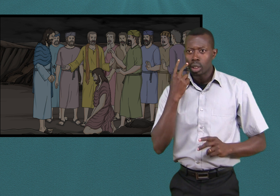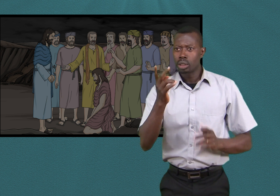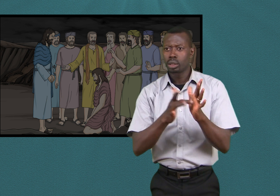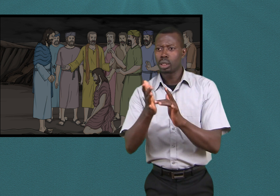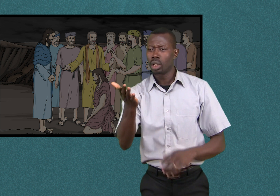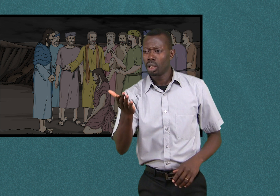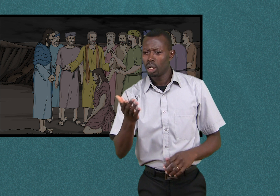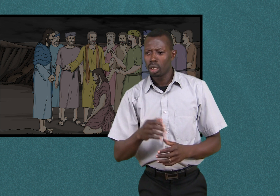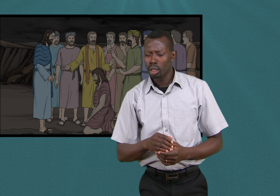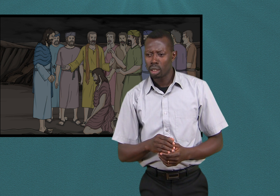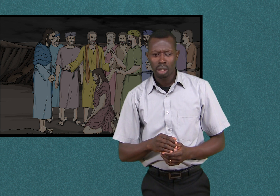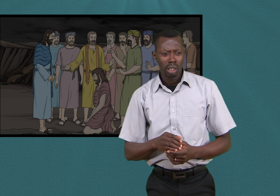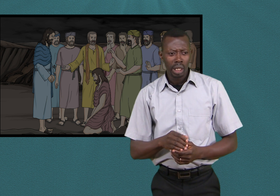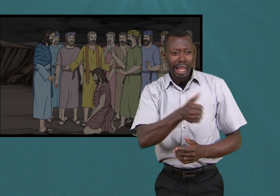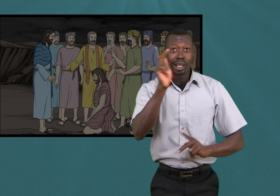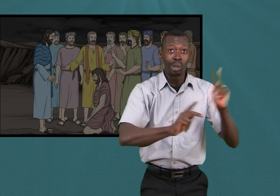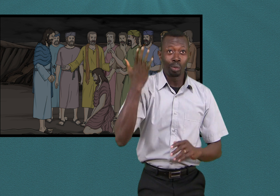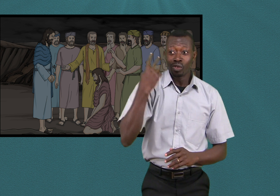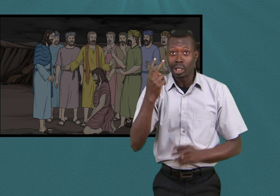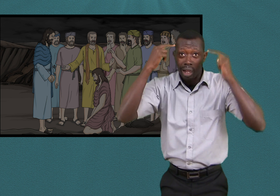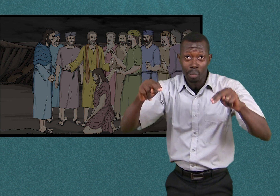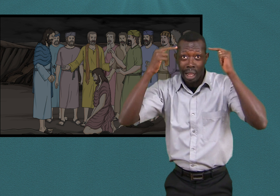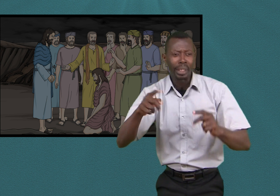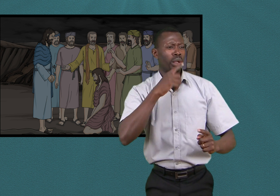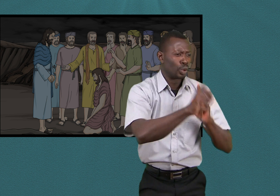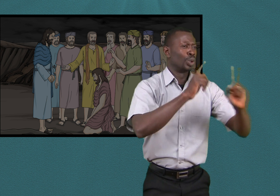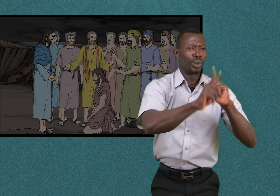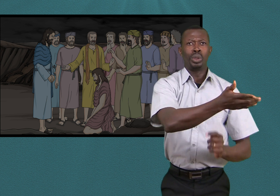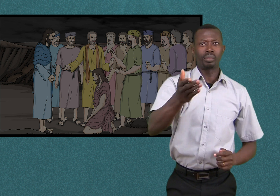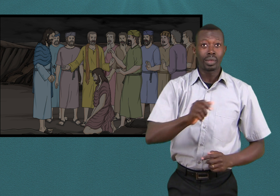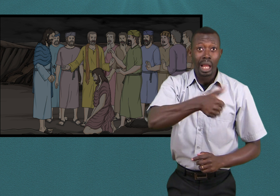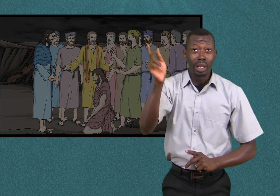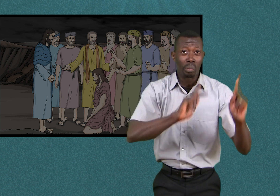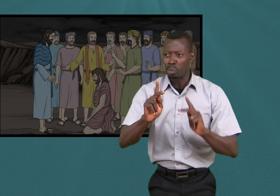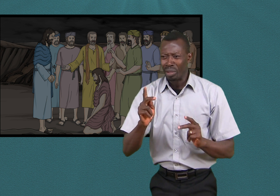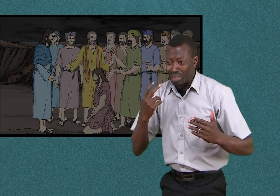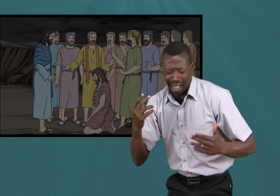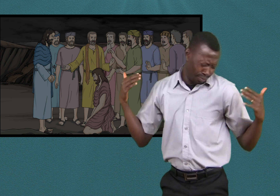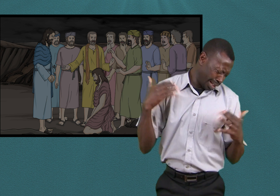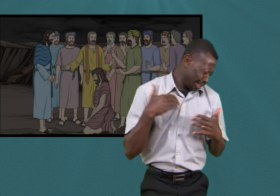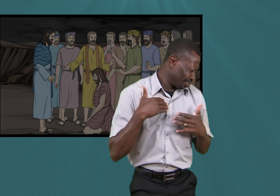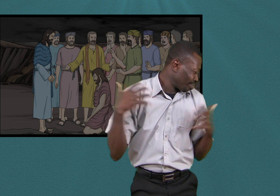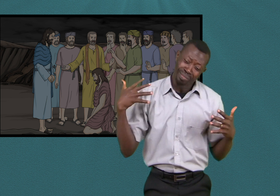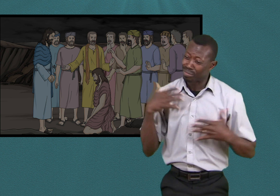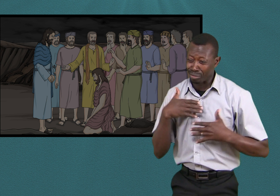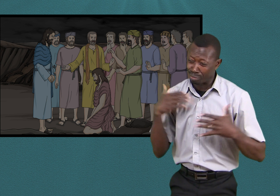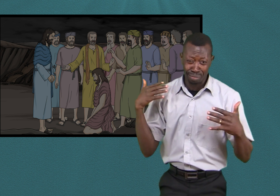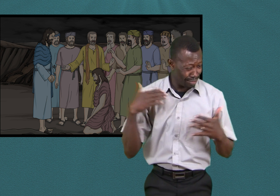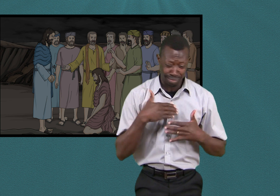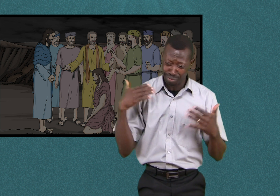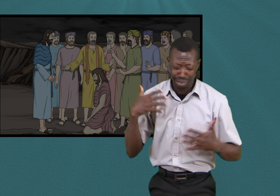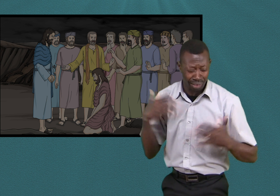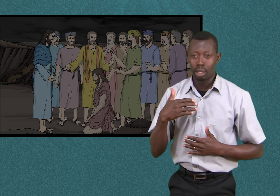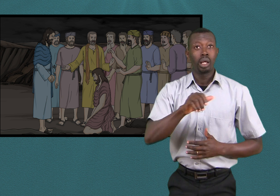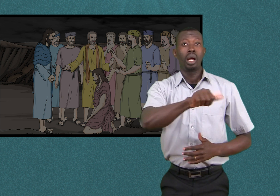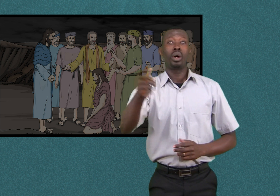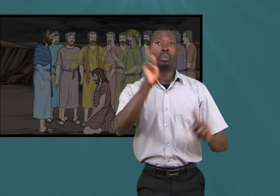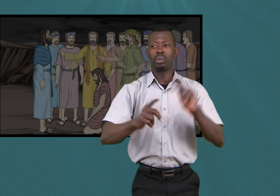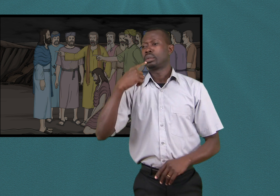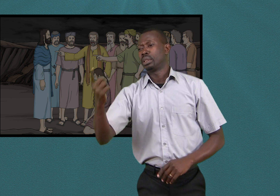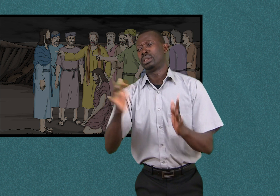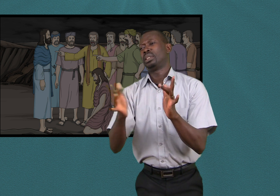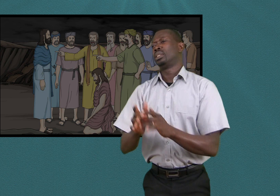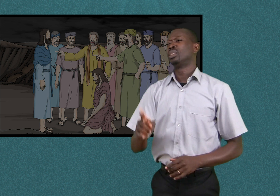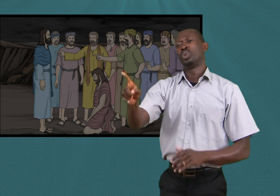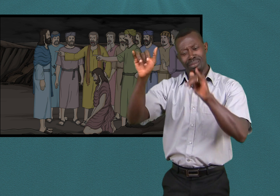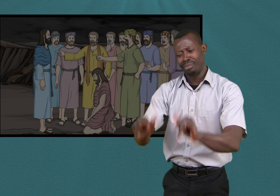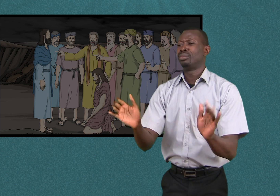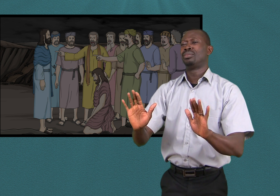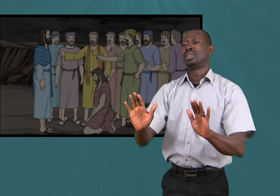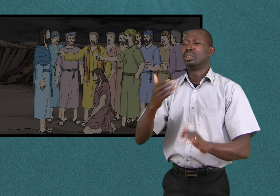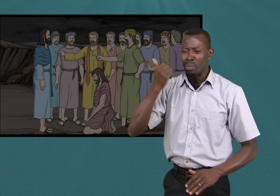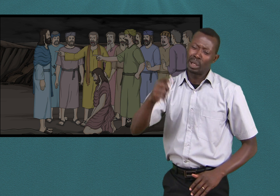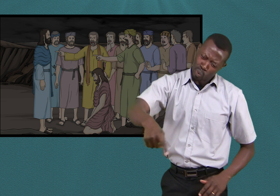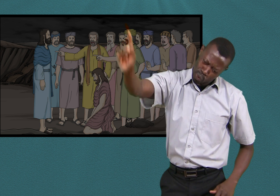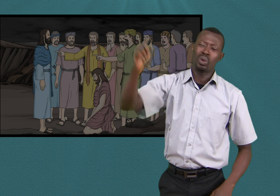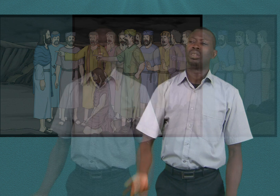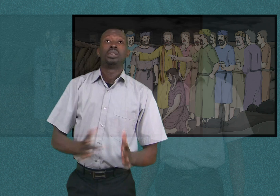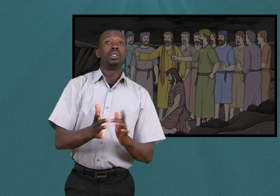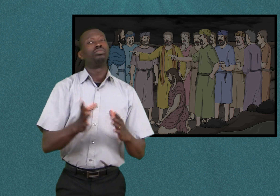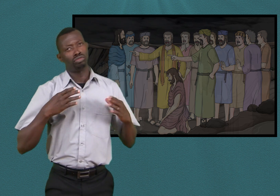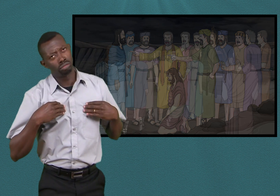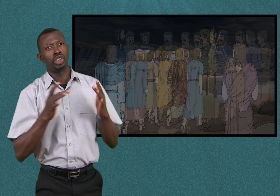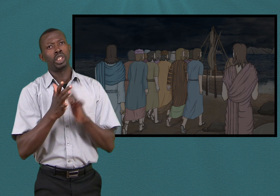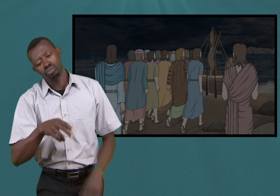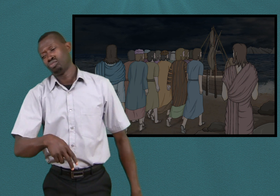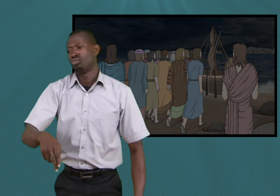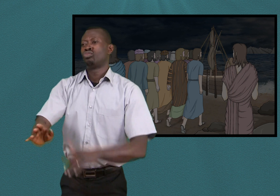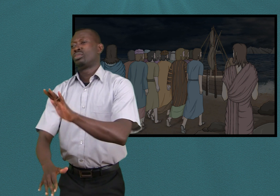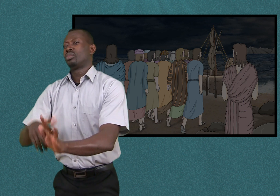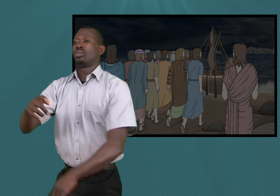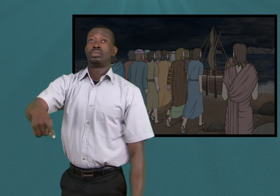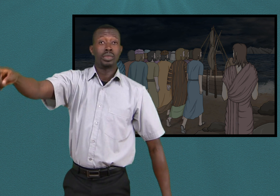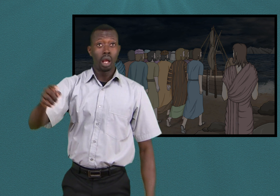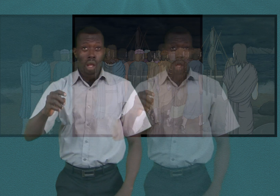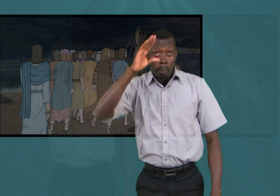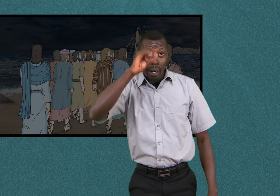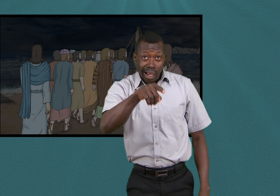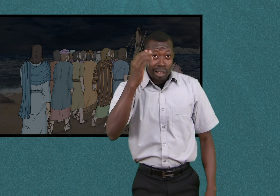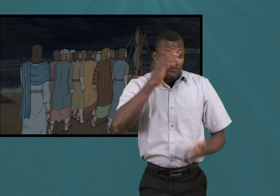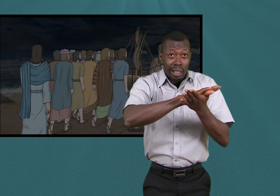Those who had seen it described what had happened to the demon-possessed man and also to the pigs. And the people began to beg Jesus to leave their region.